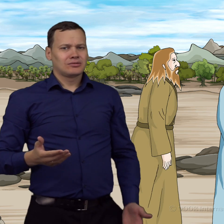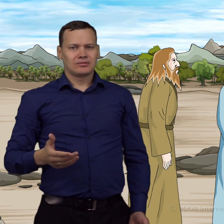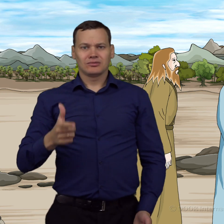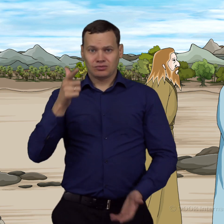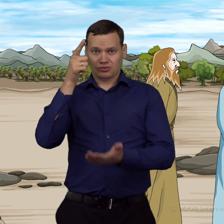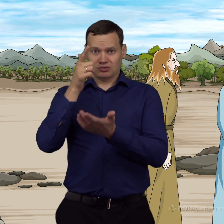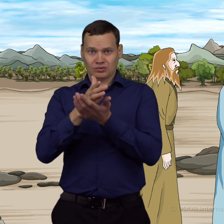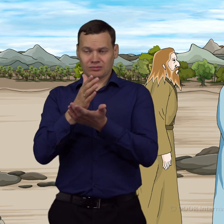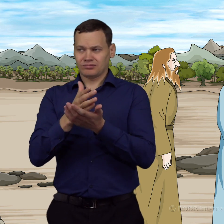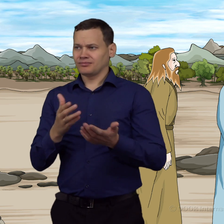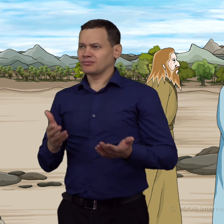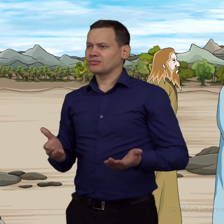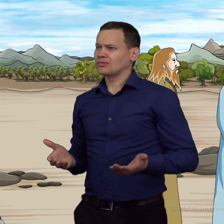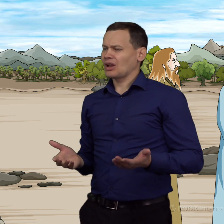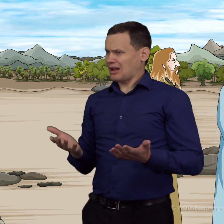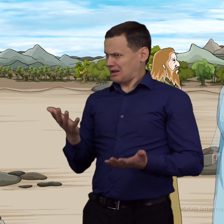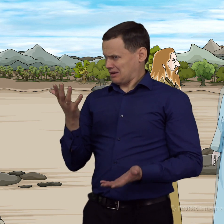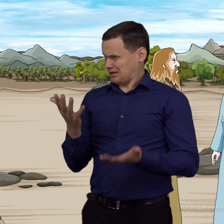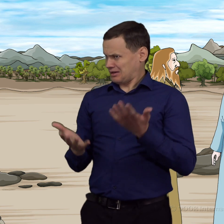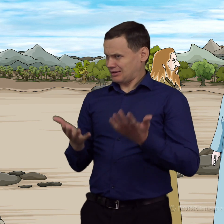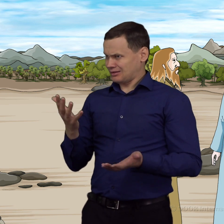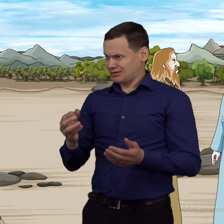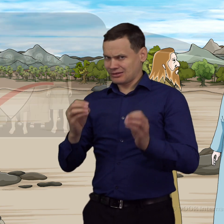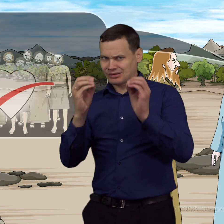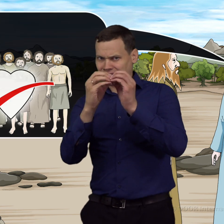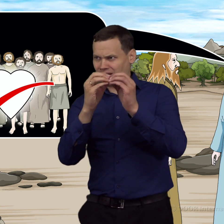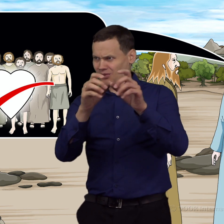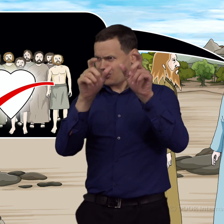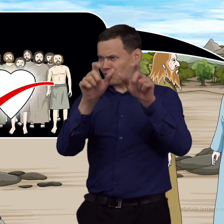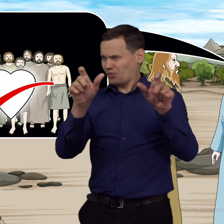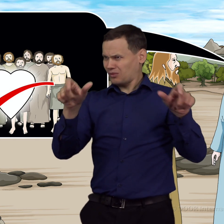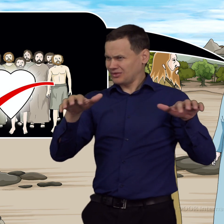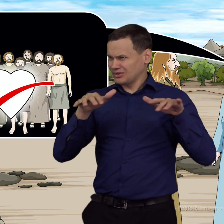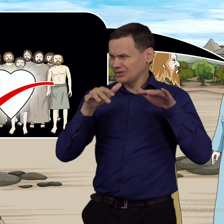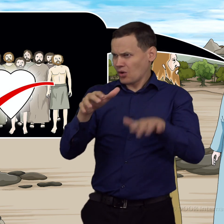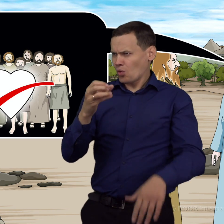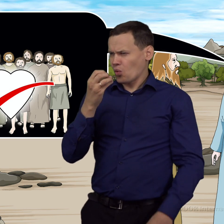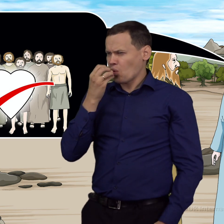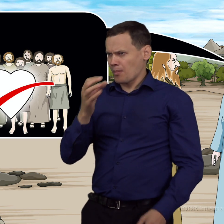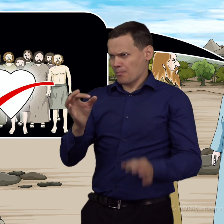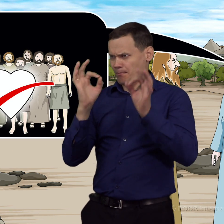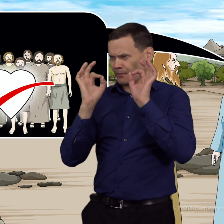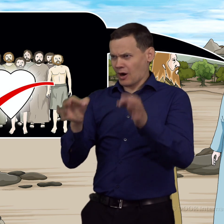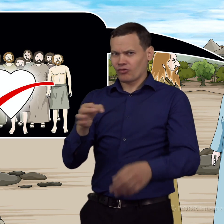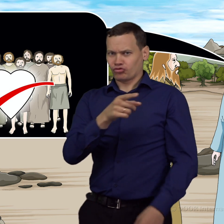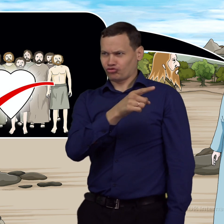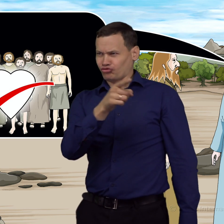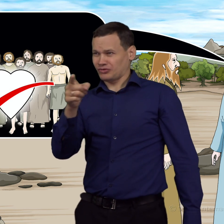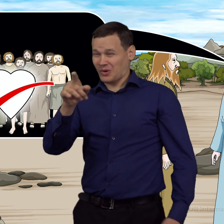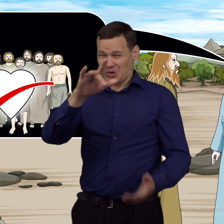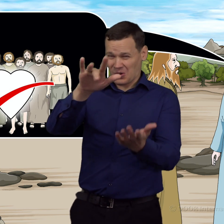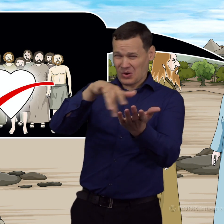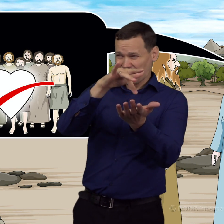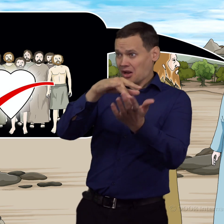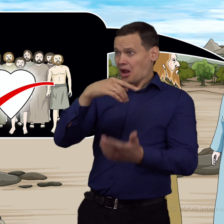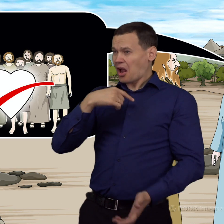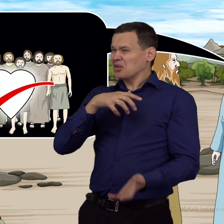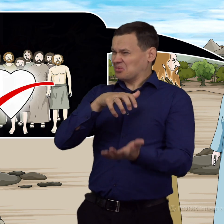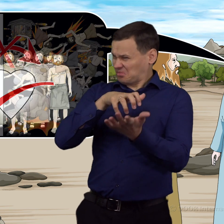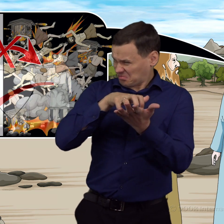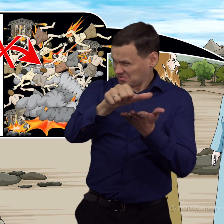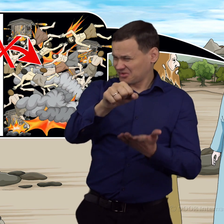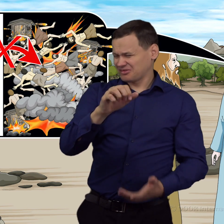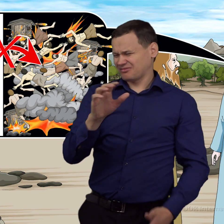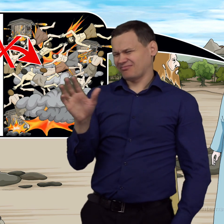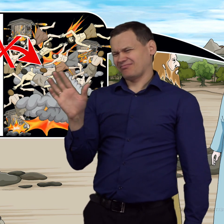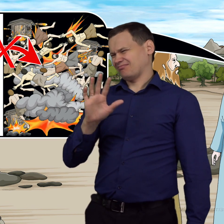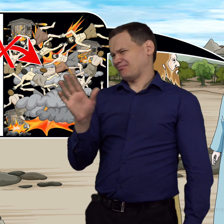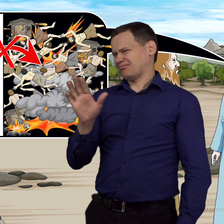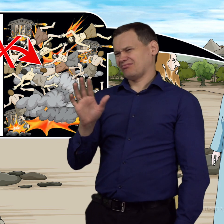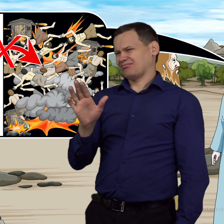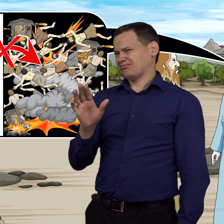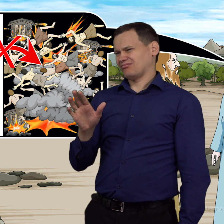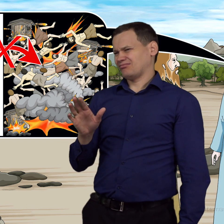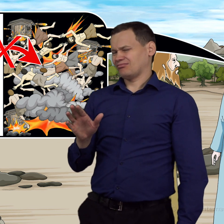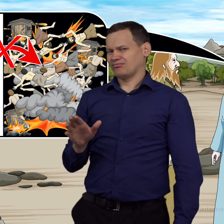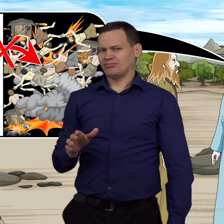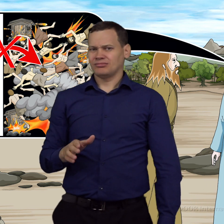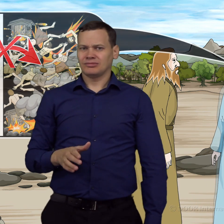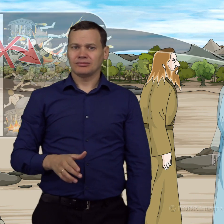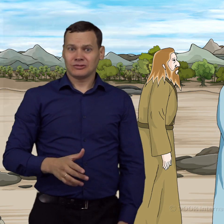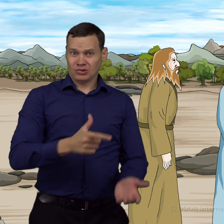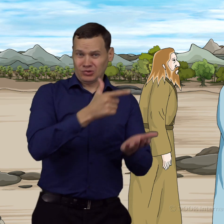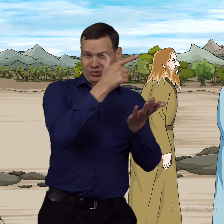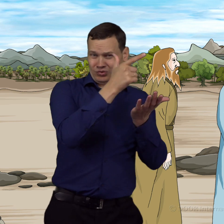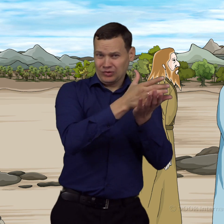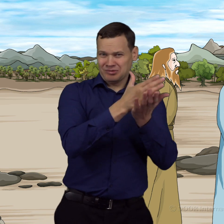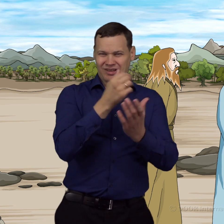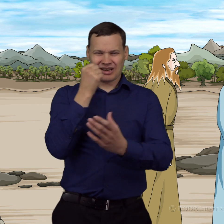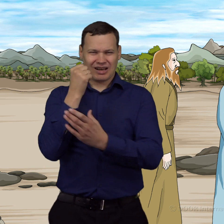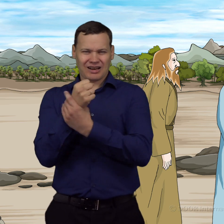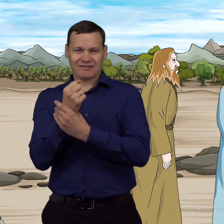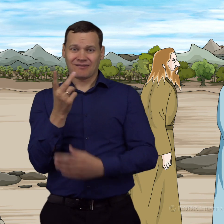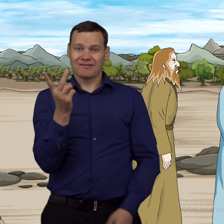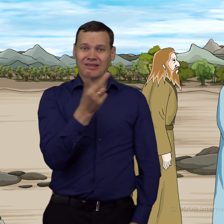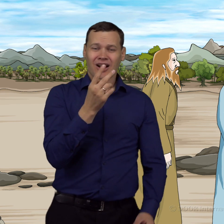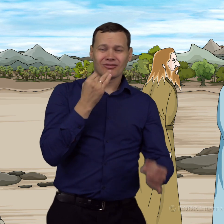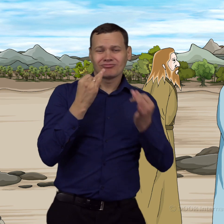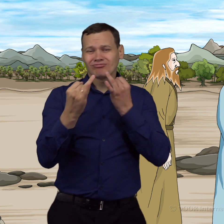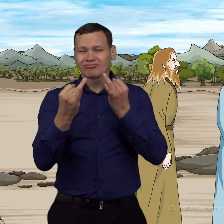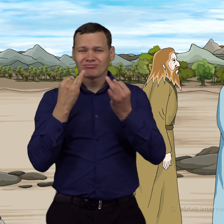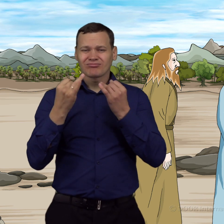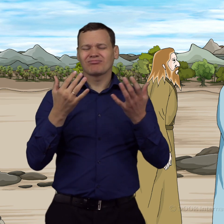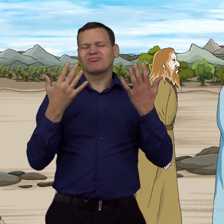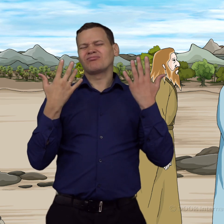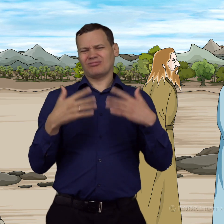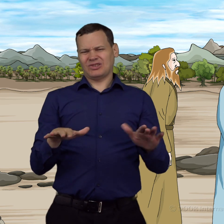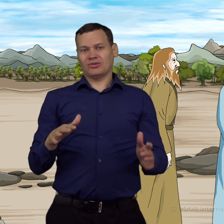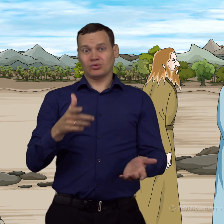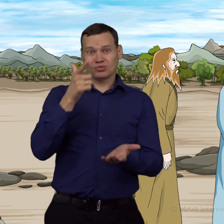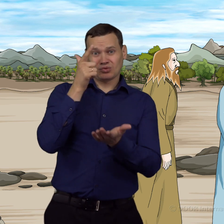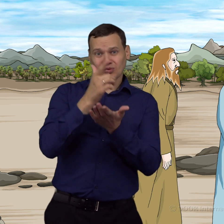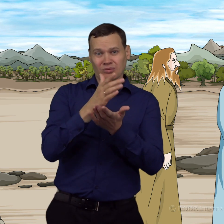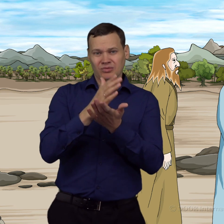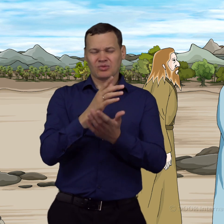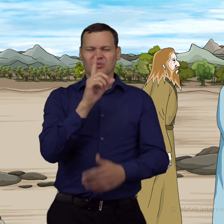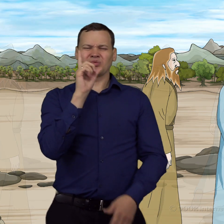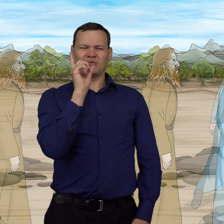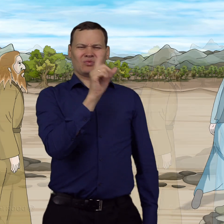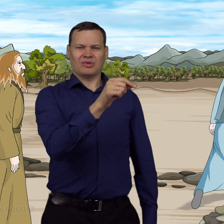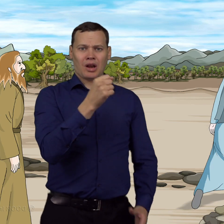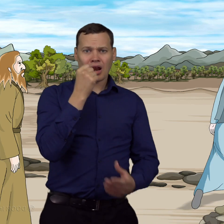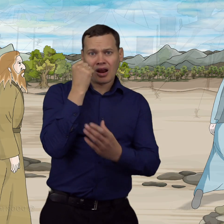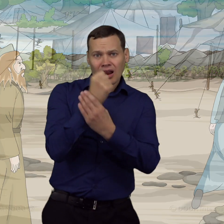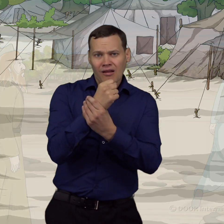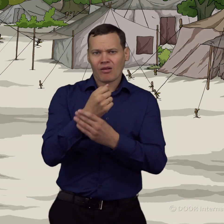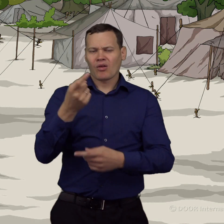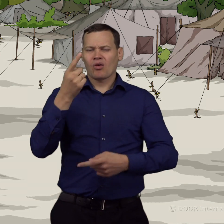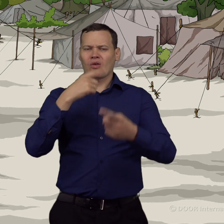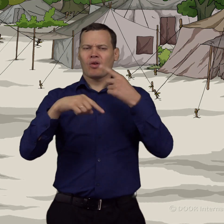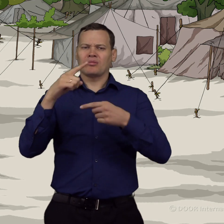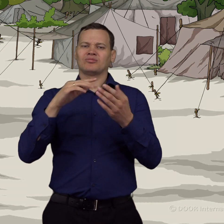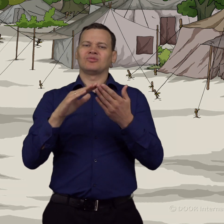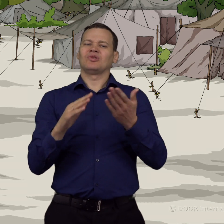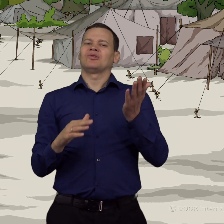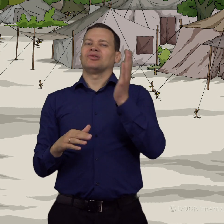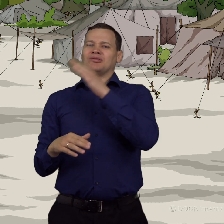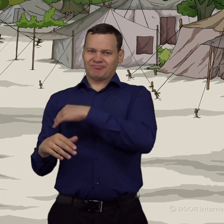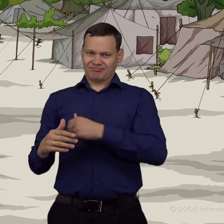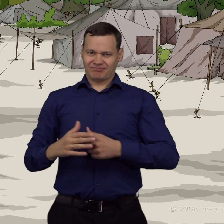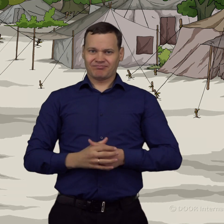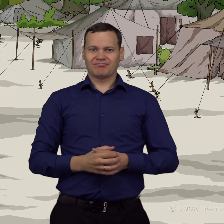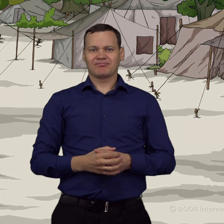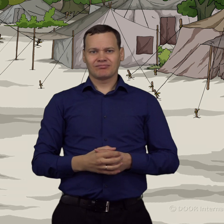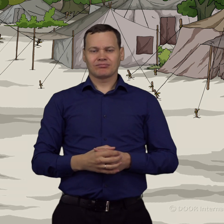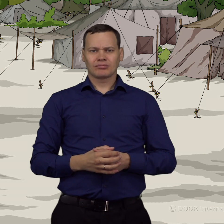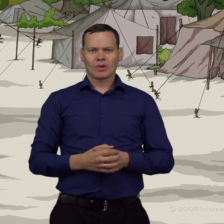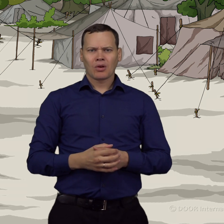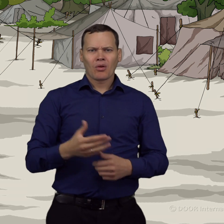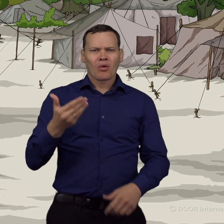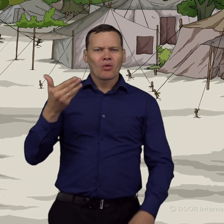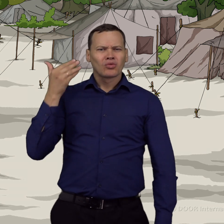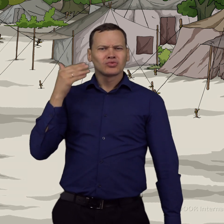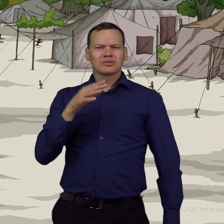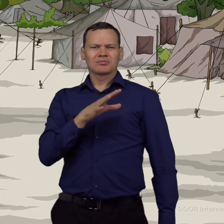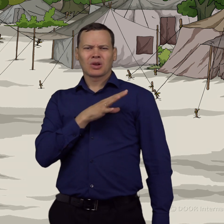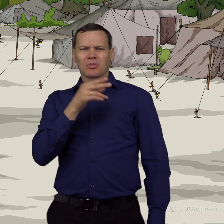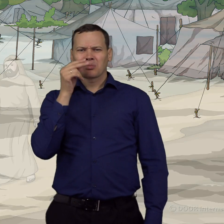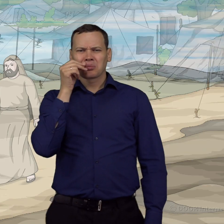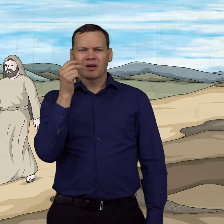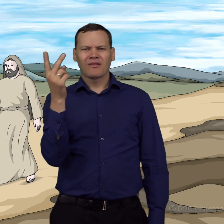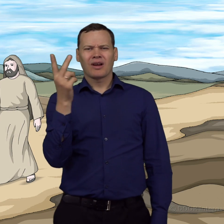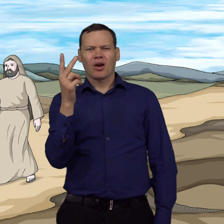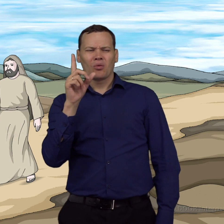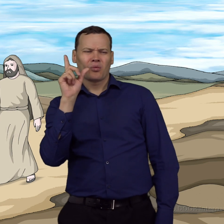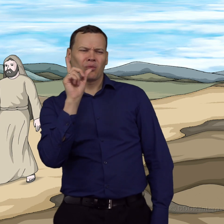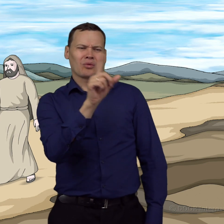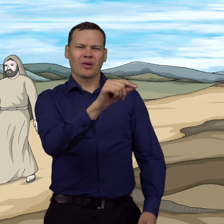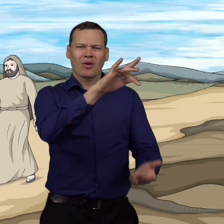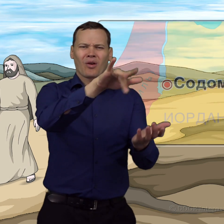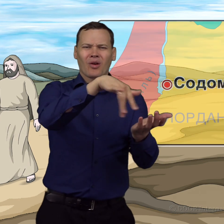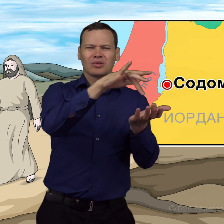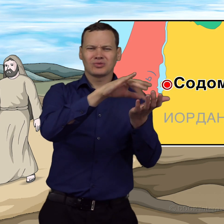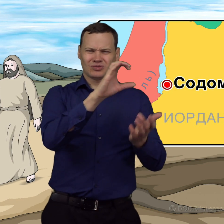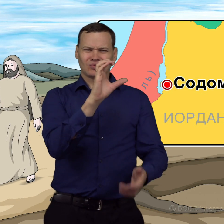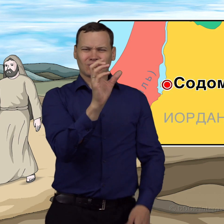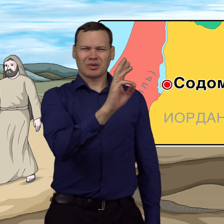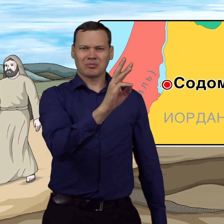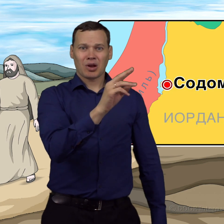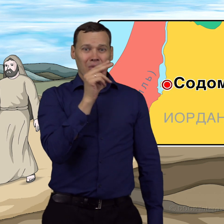And He answered, “On account of the ten, I will not destroy it.” When the LORD had finished speaking with Abraham, He departed, and Abraham returned home.